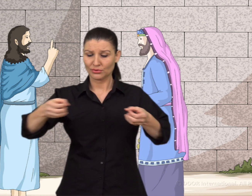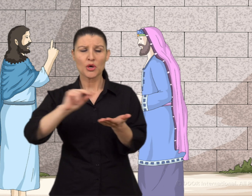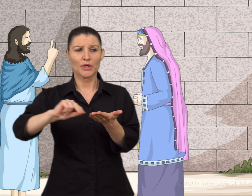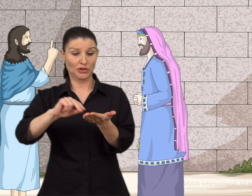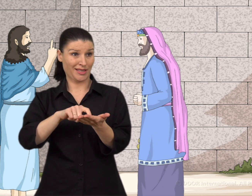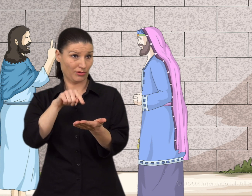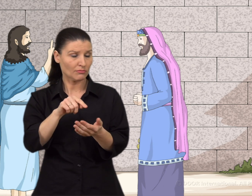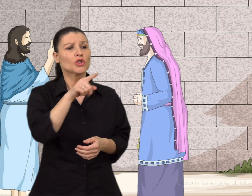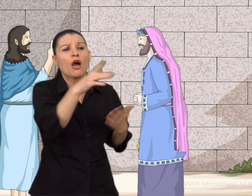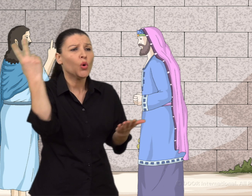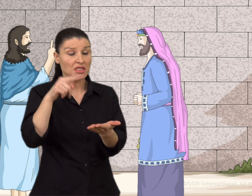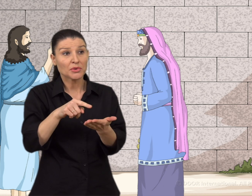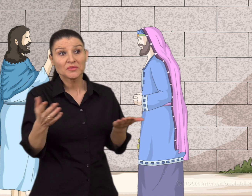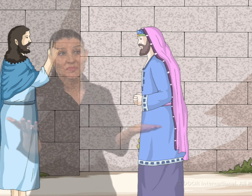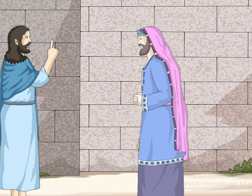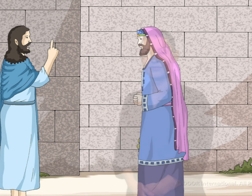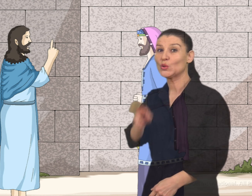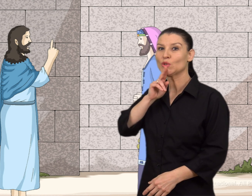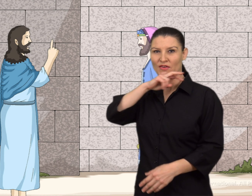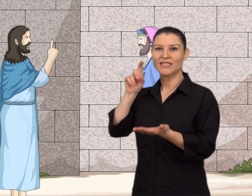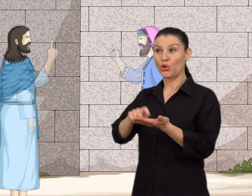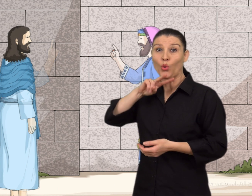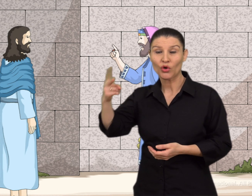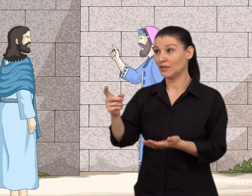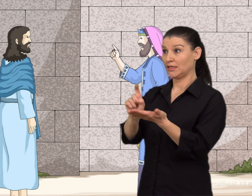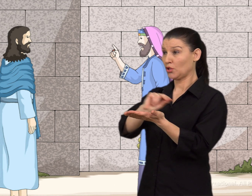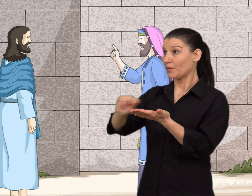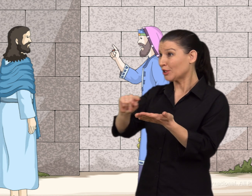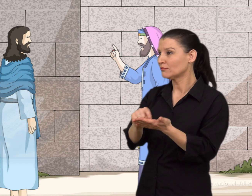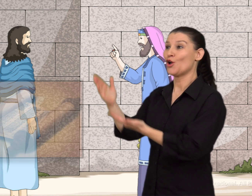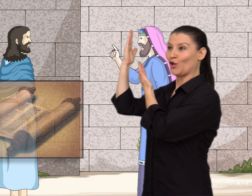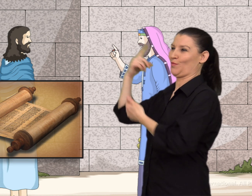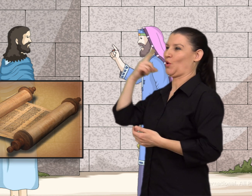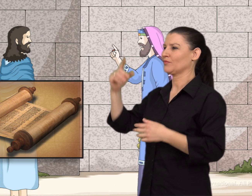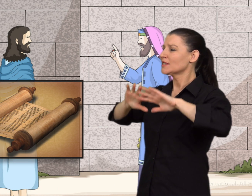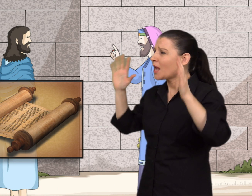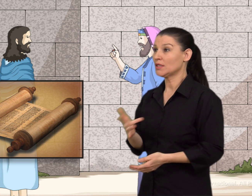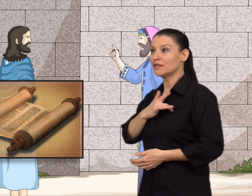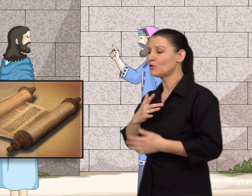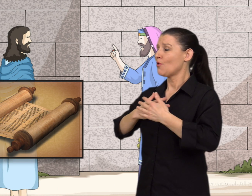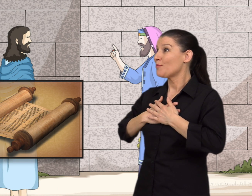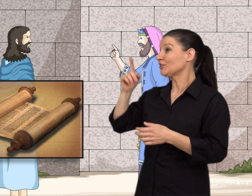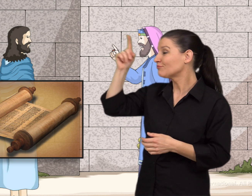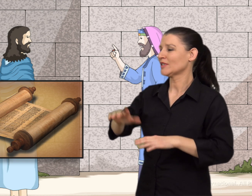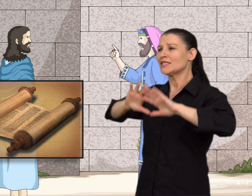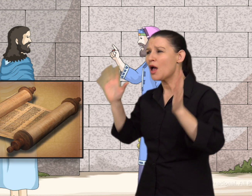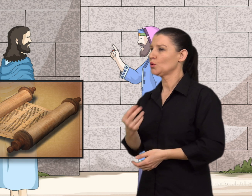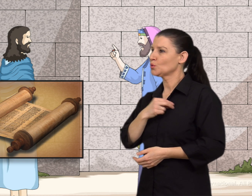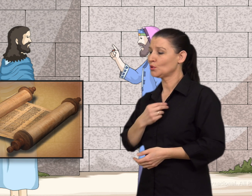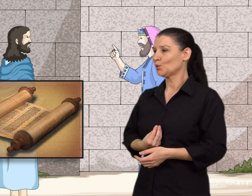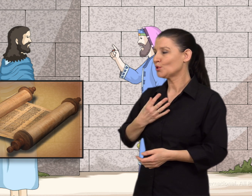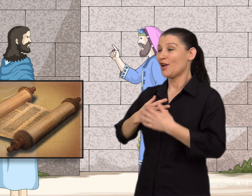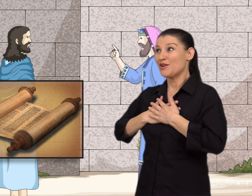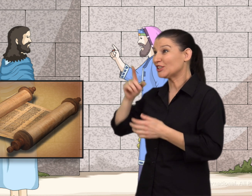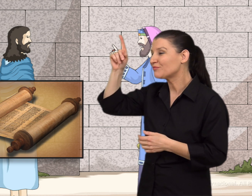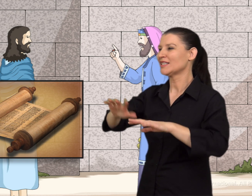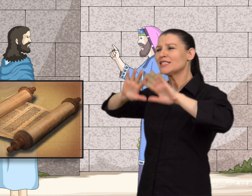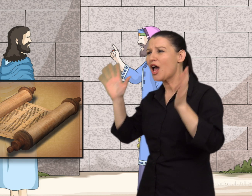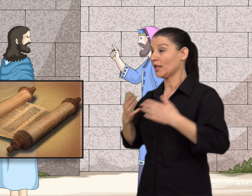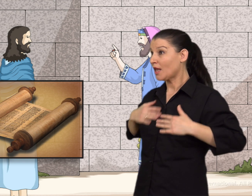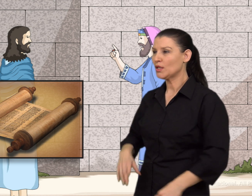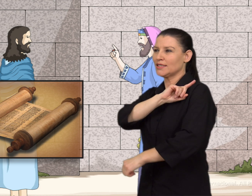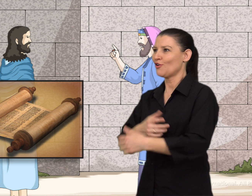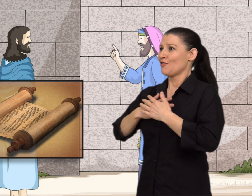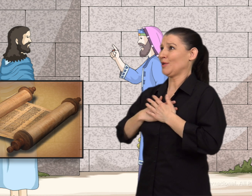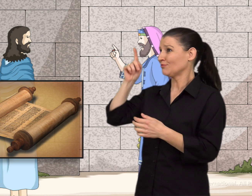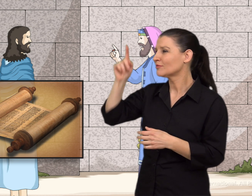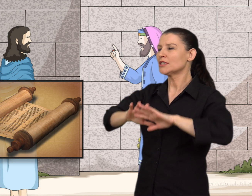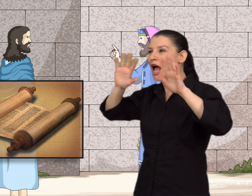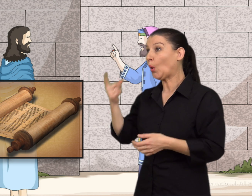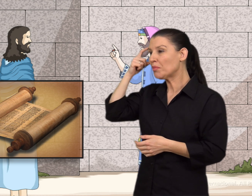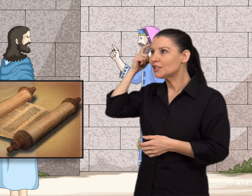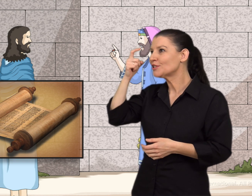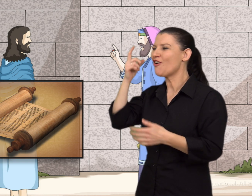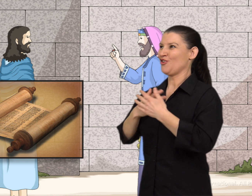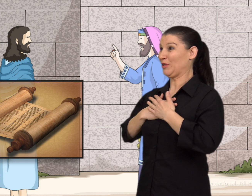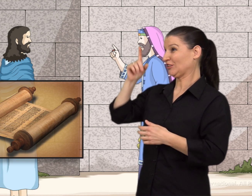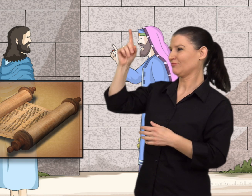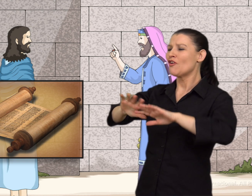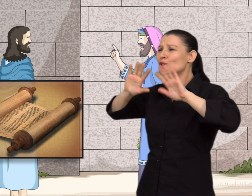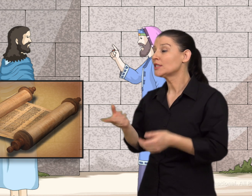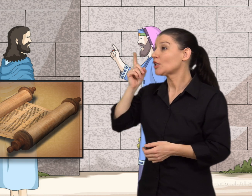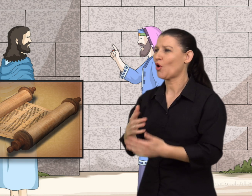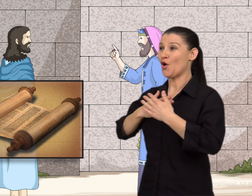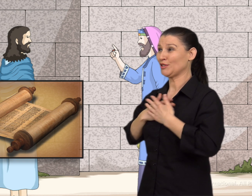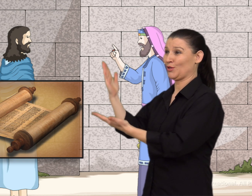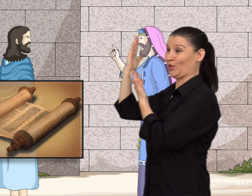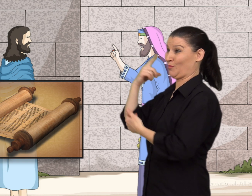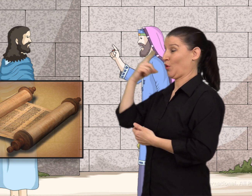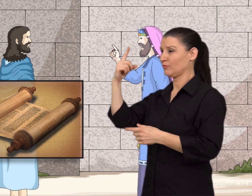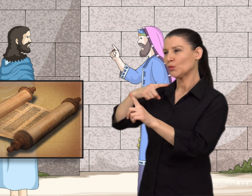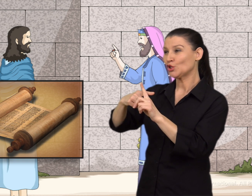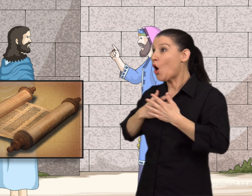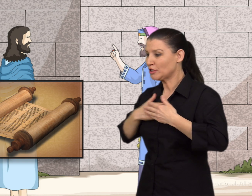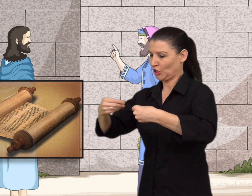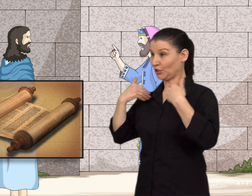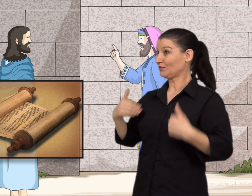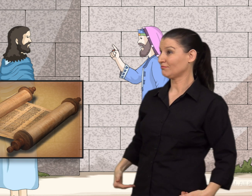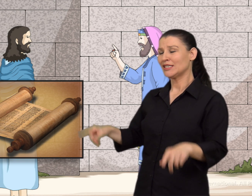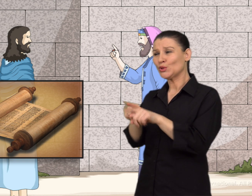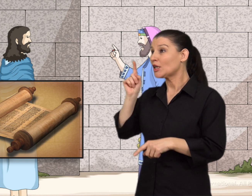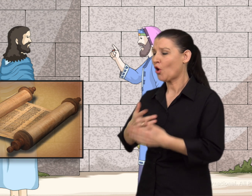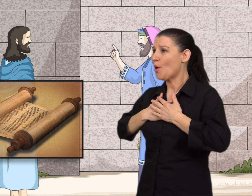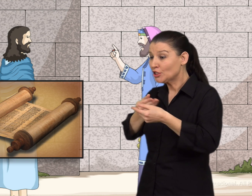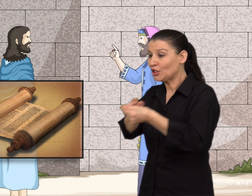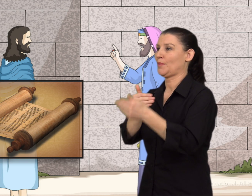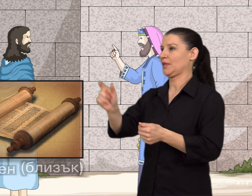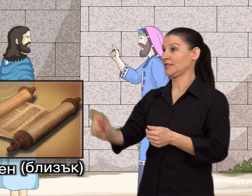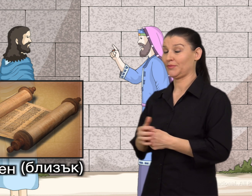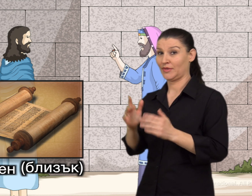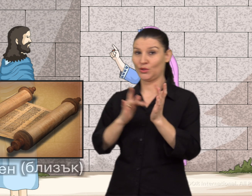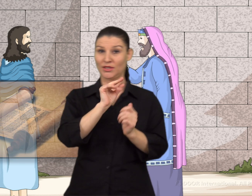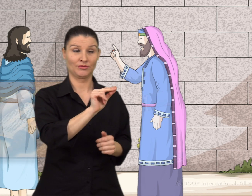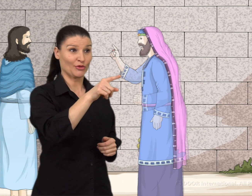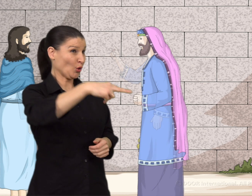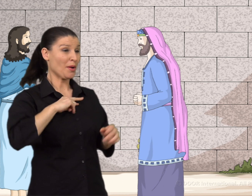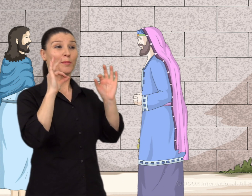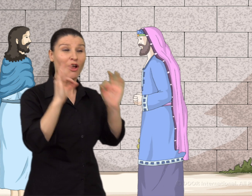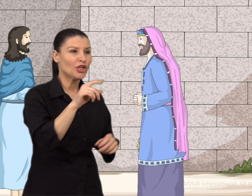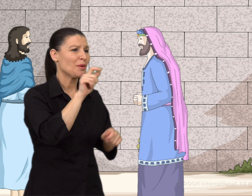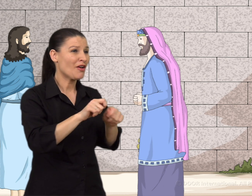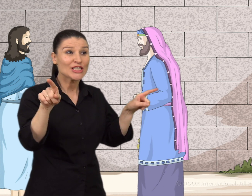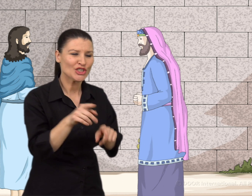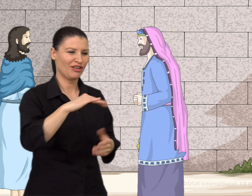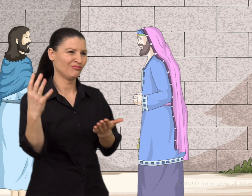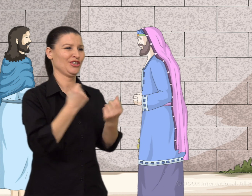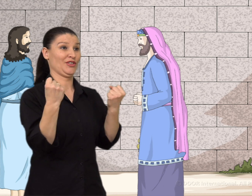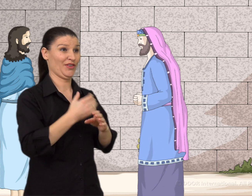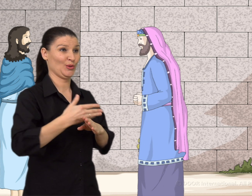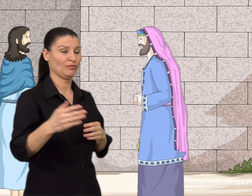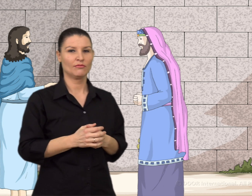He answered, “‘Love the Lord your God with all your heart and with all your soul and with all your strength and with all your mind’ and ‘Love your neighbor as yourself.’” “You have answered correctly,” Jesus said.